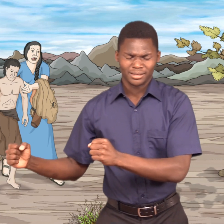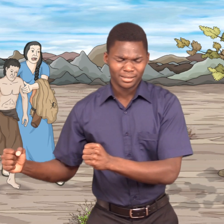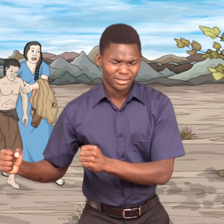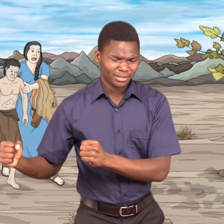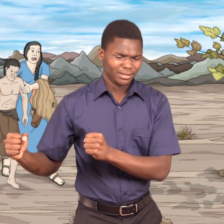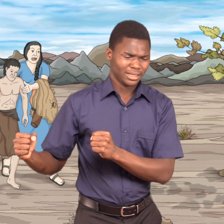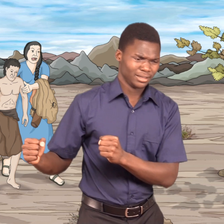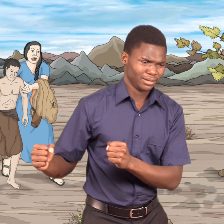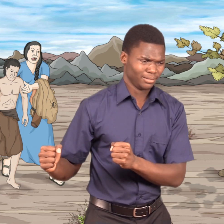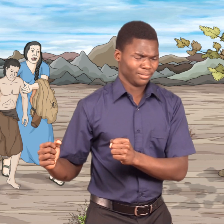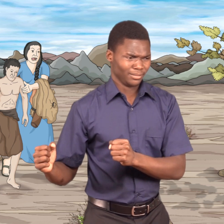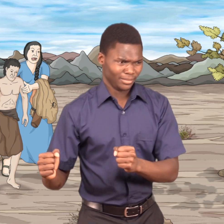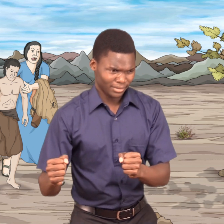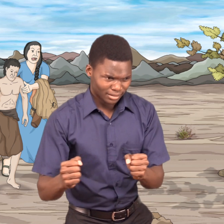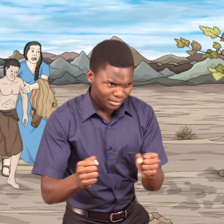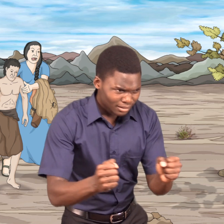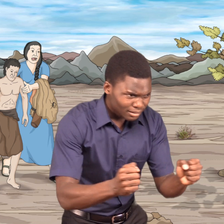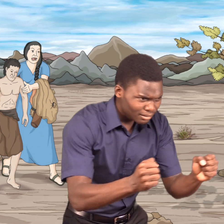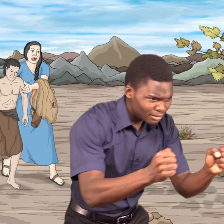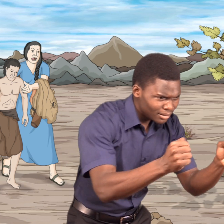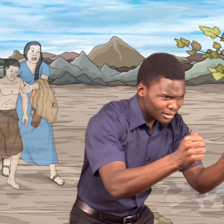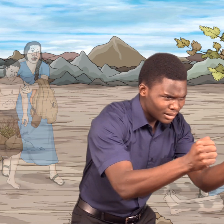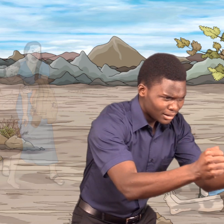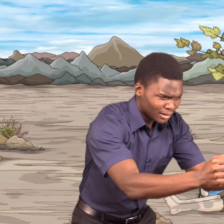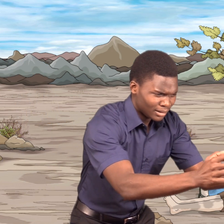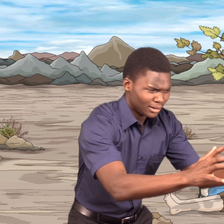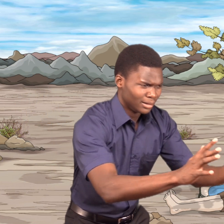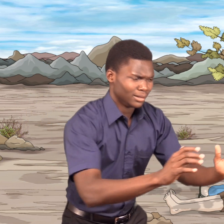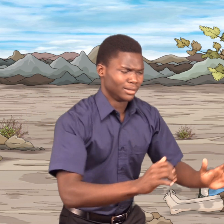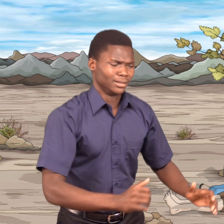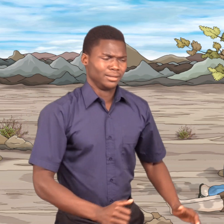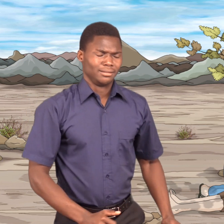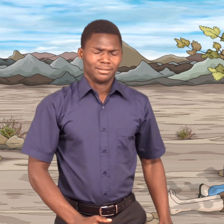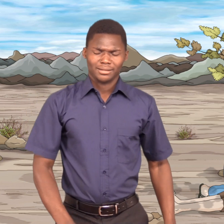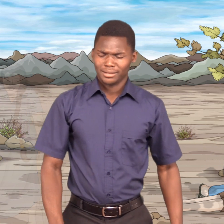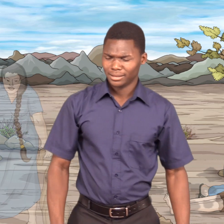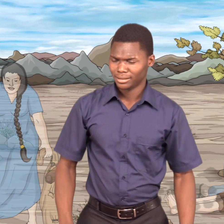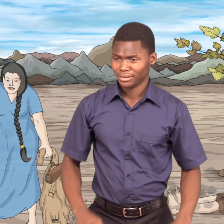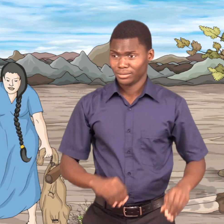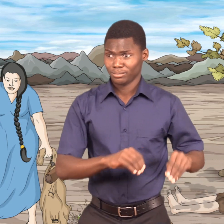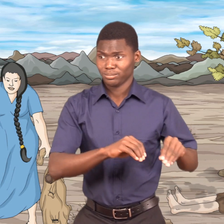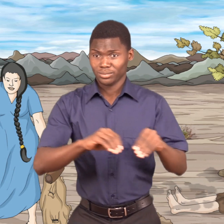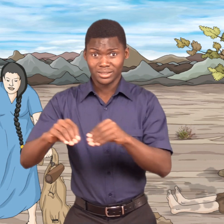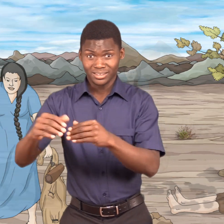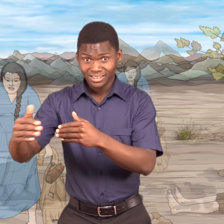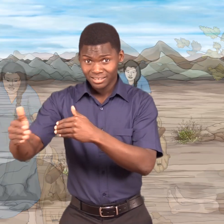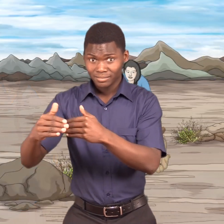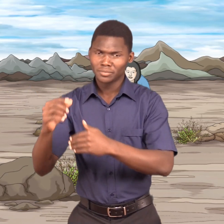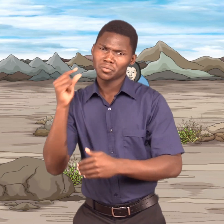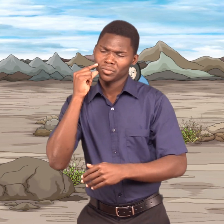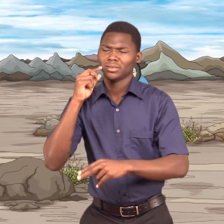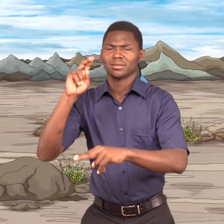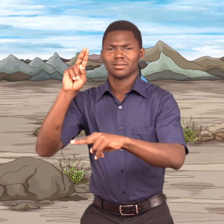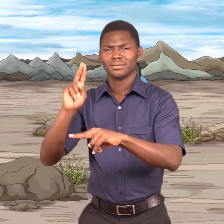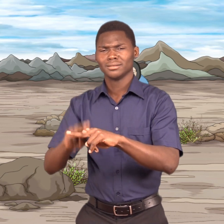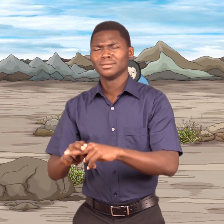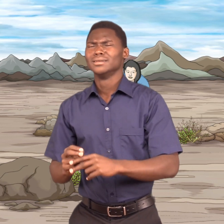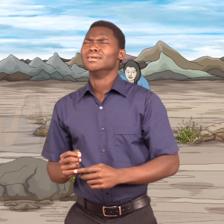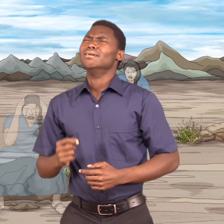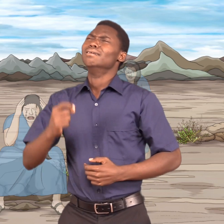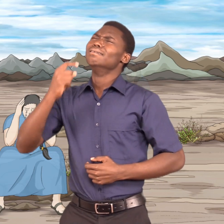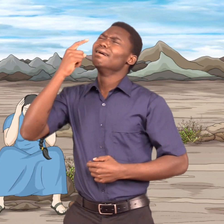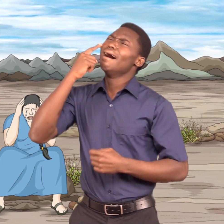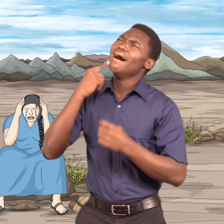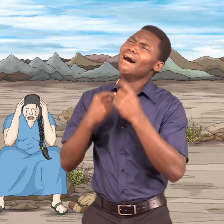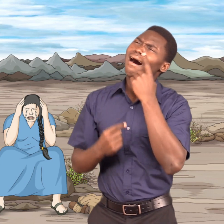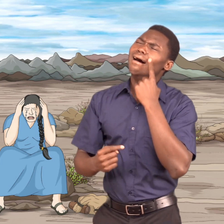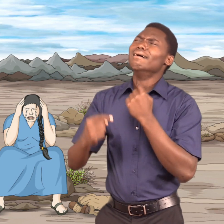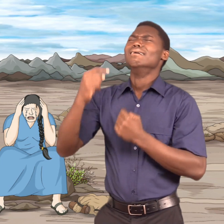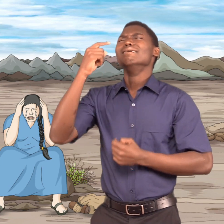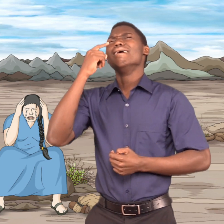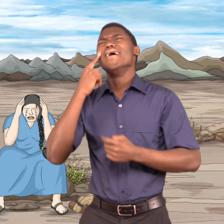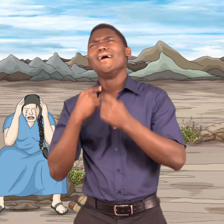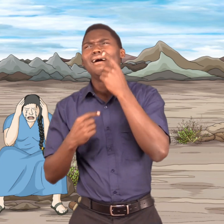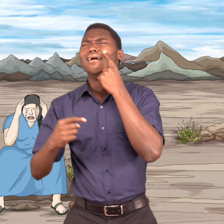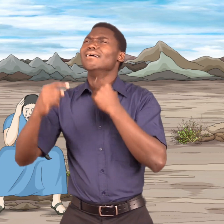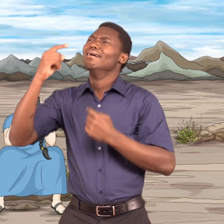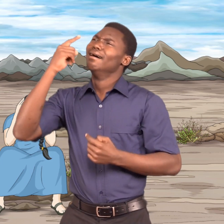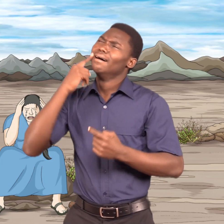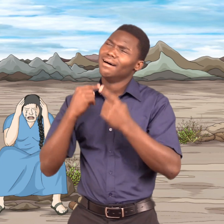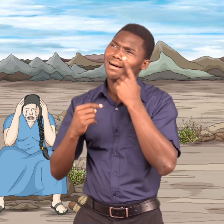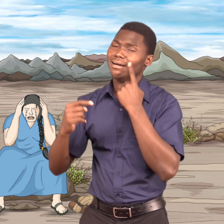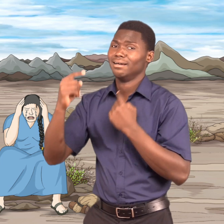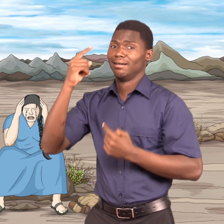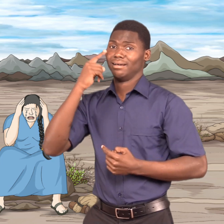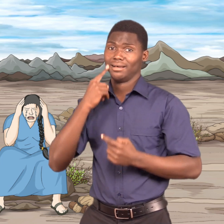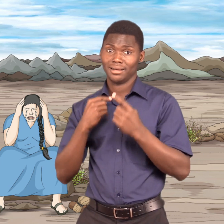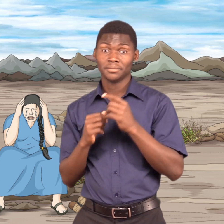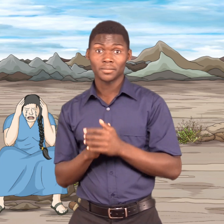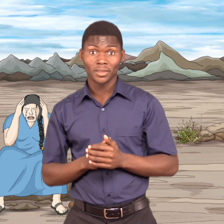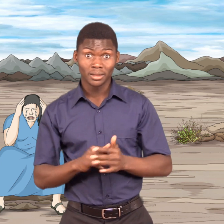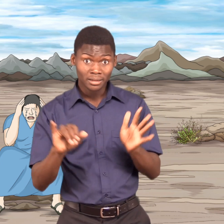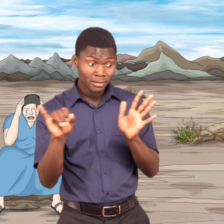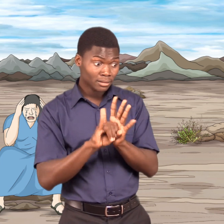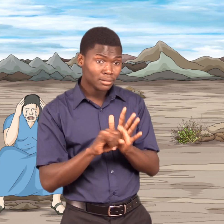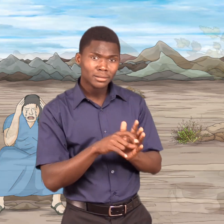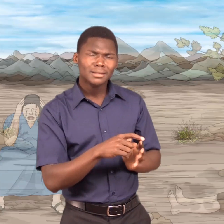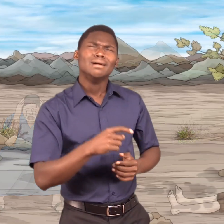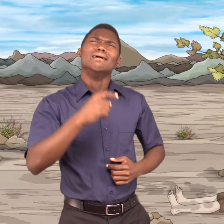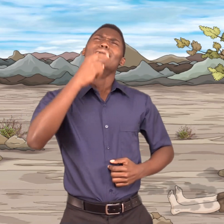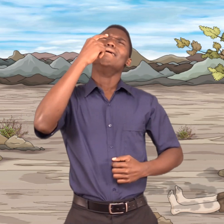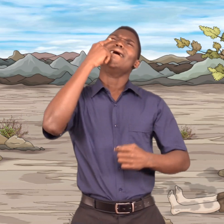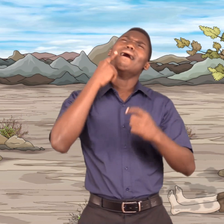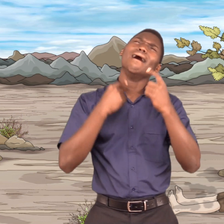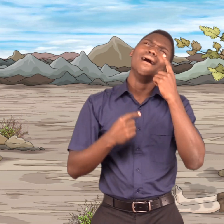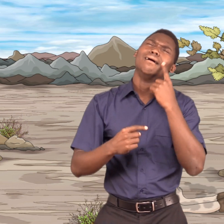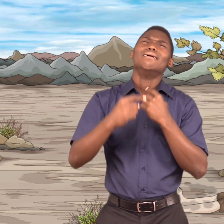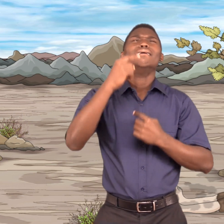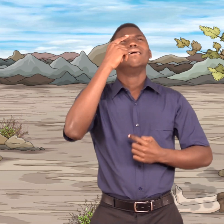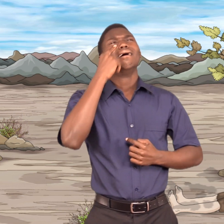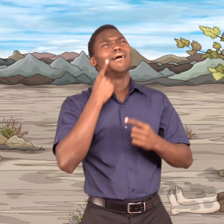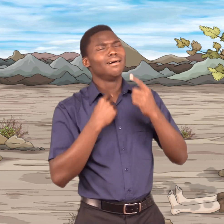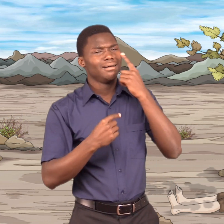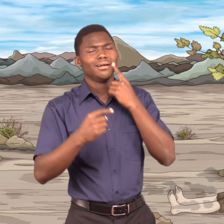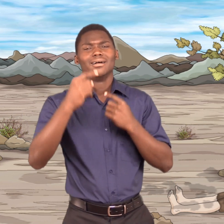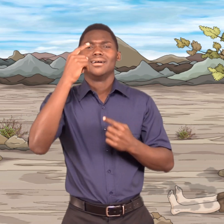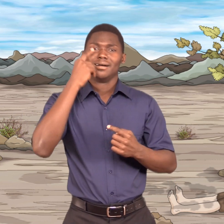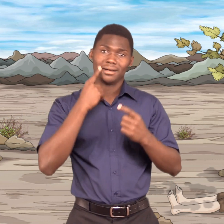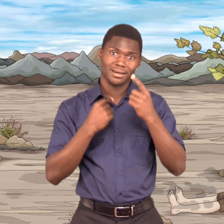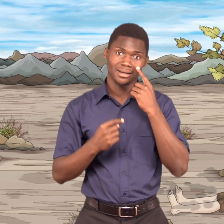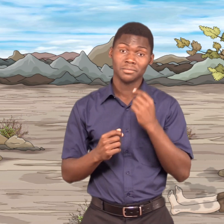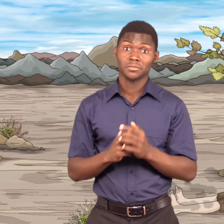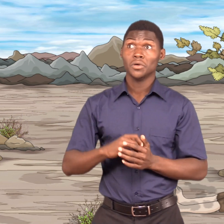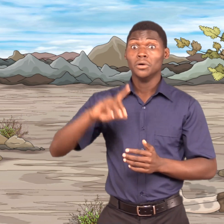And as she sat nearby, she lifted up her voice and wept.